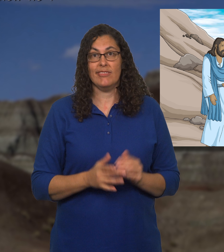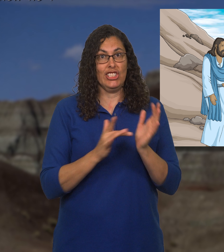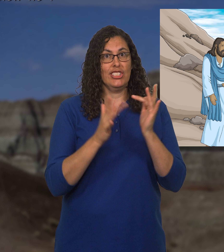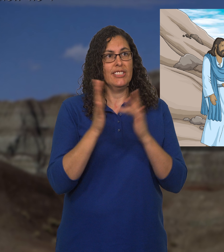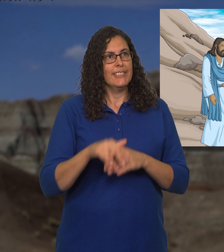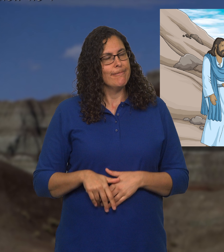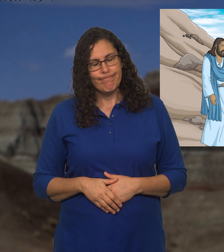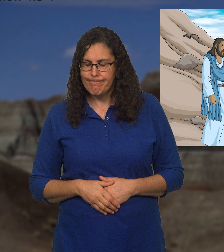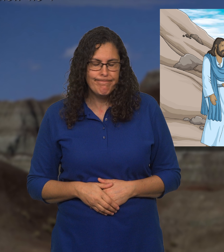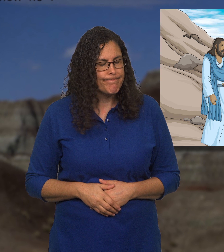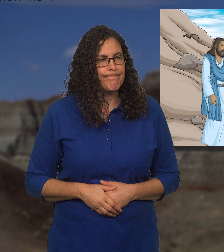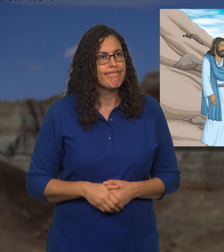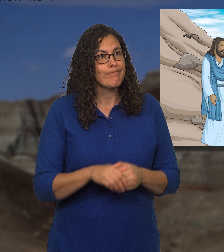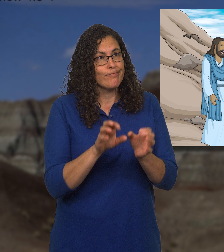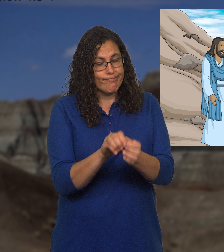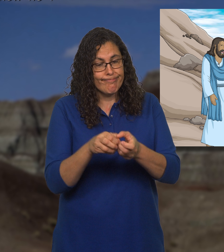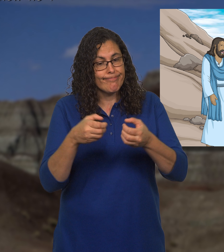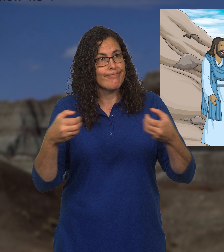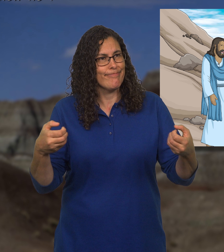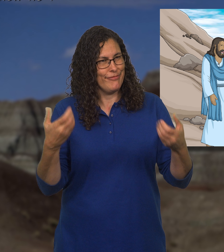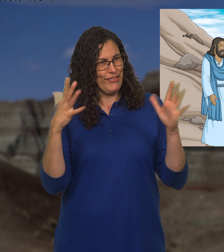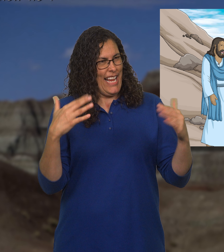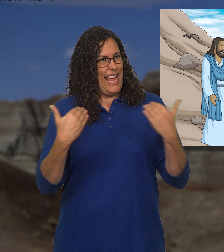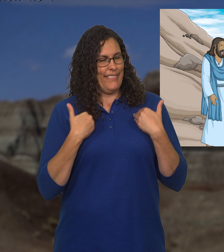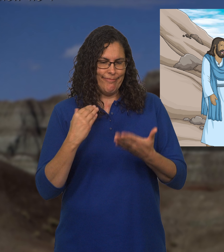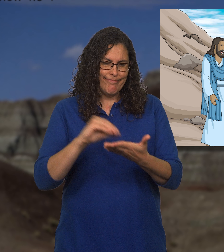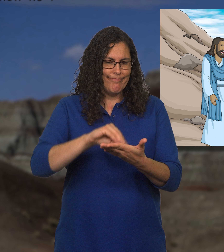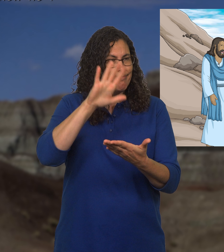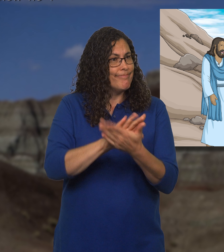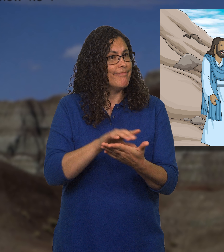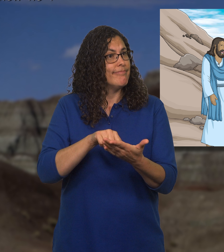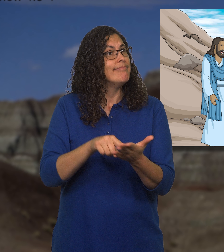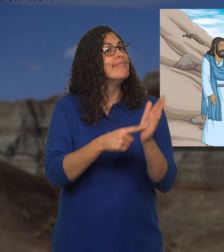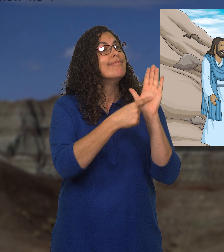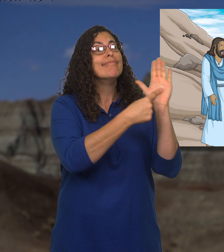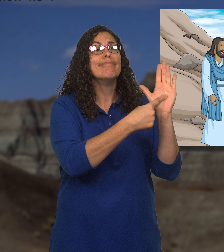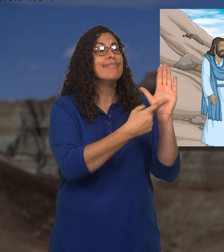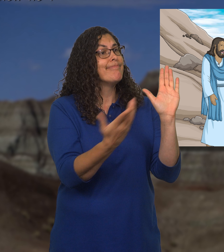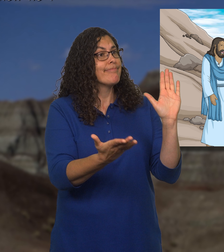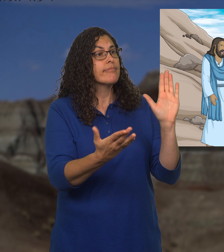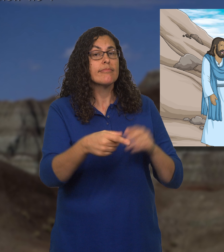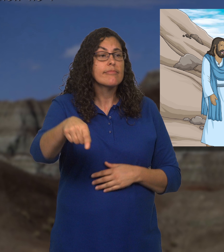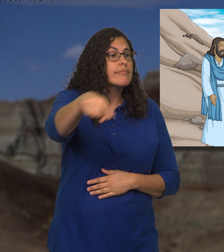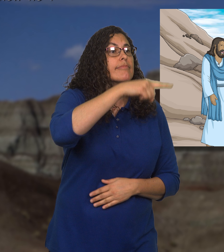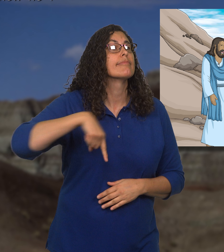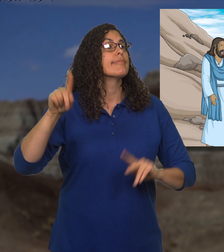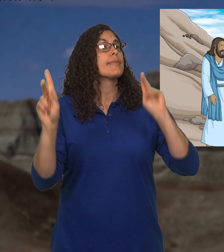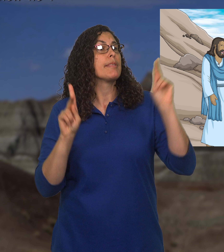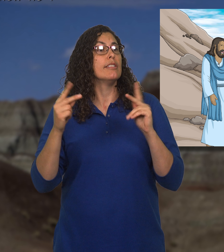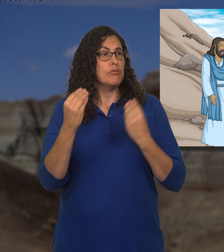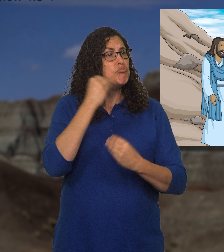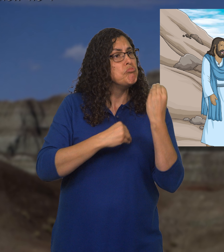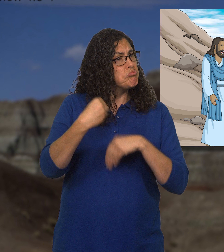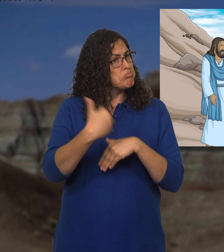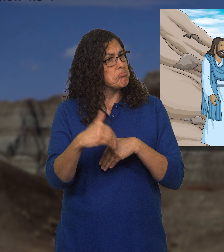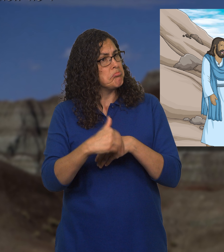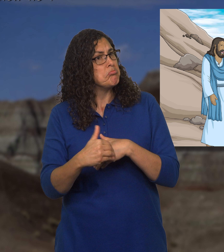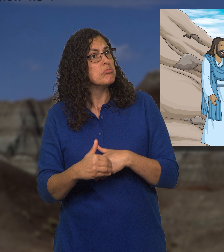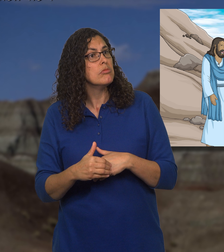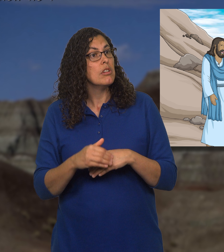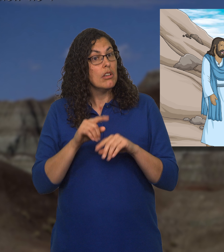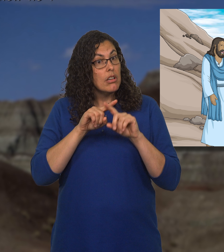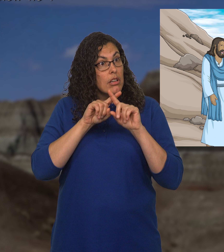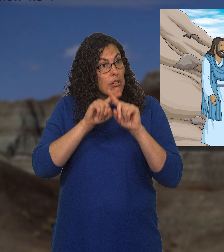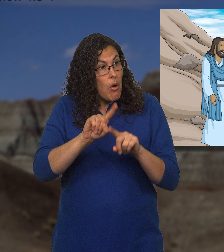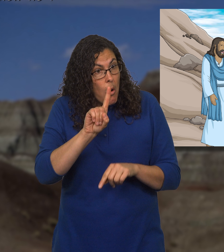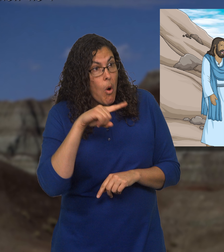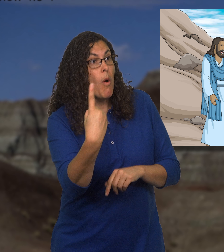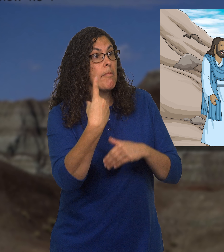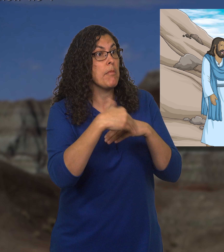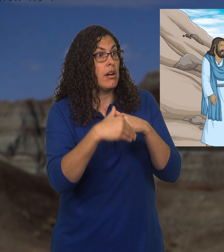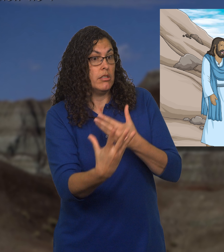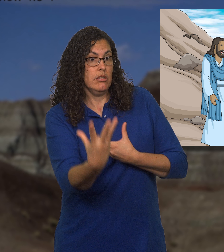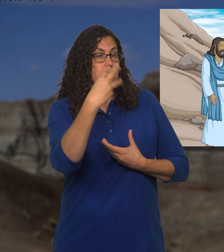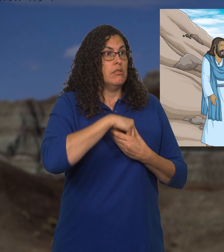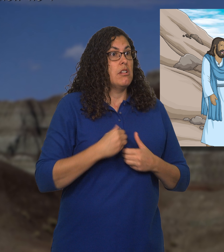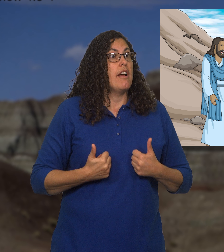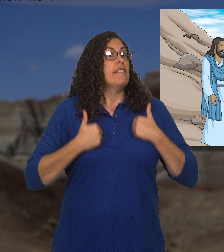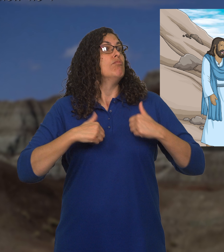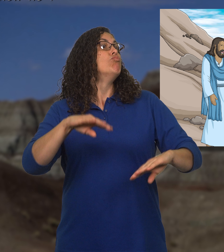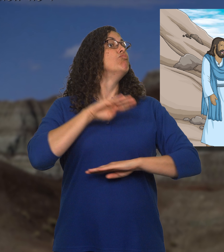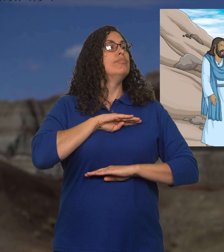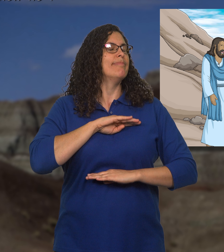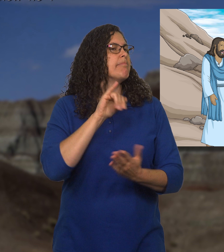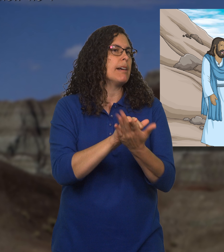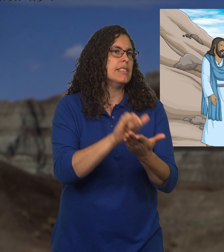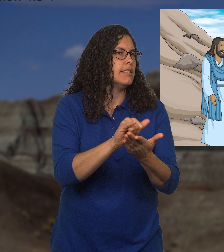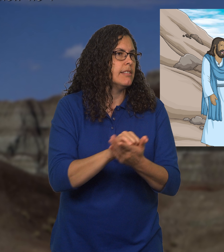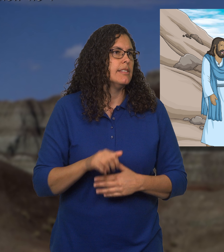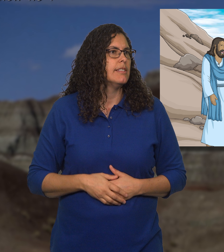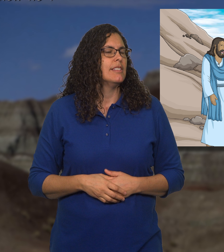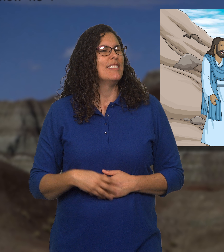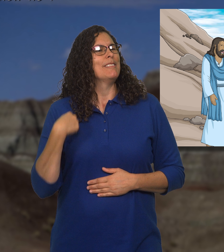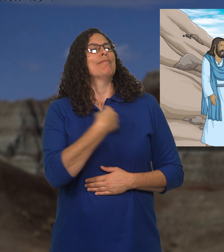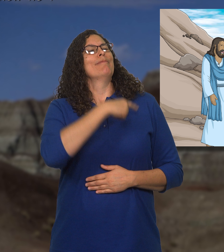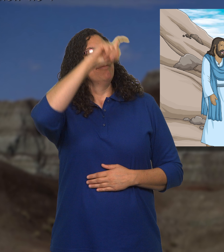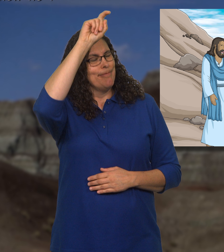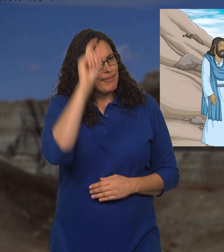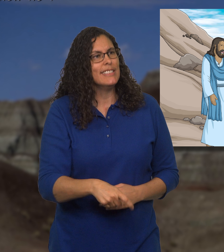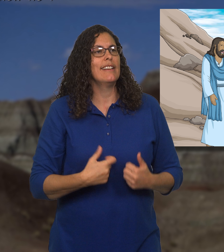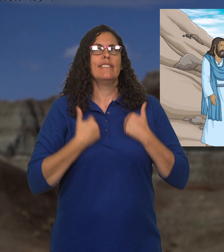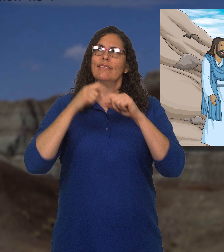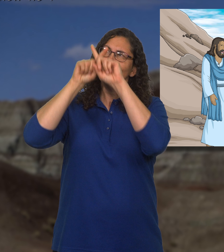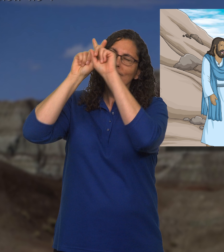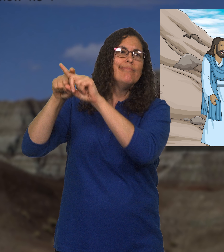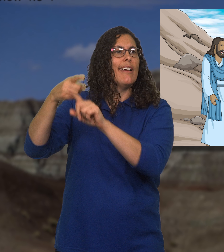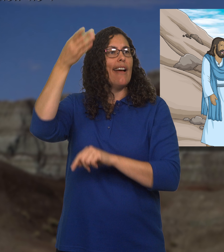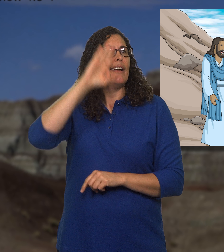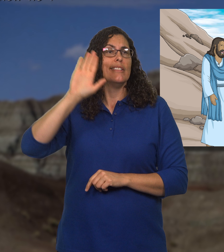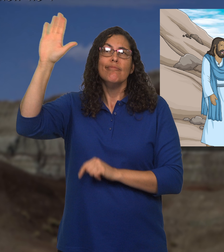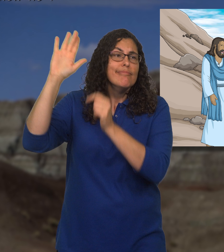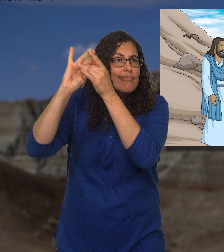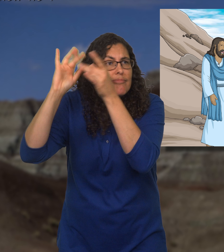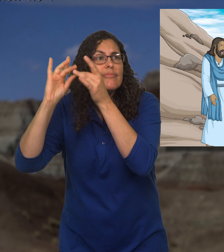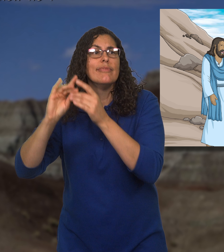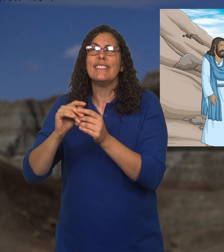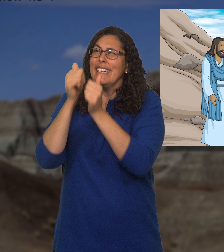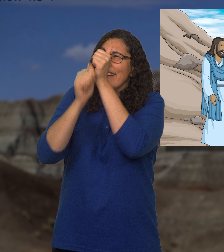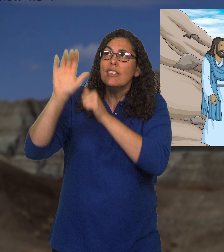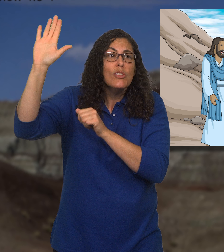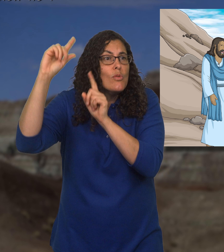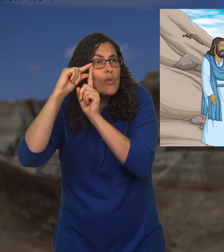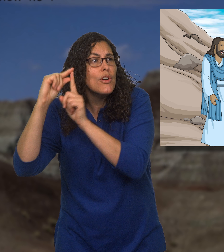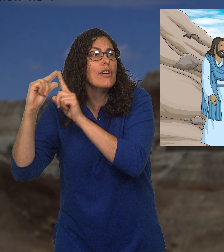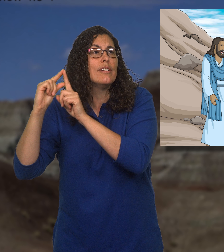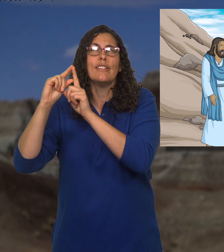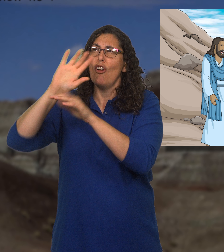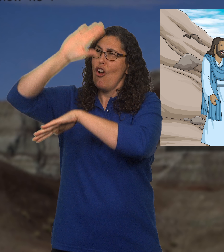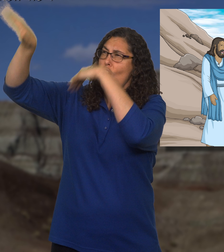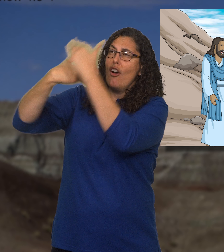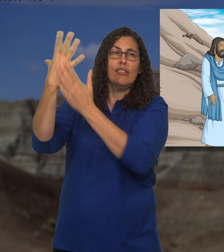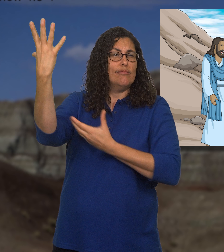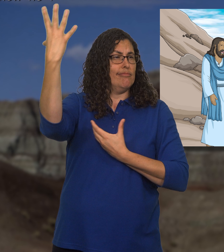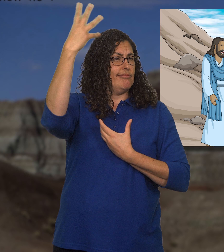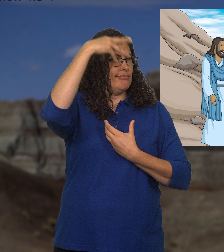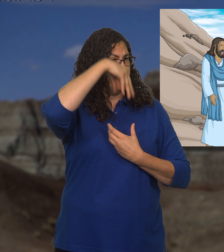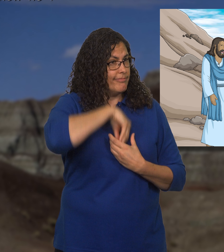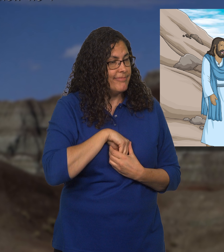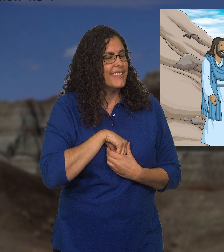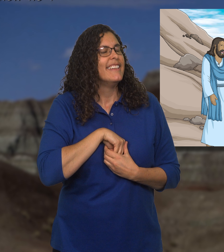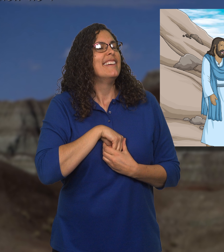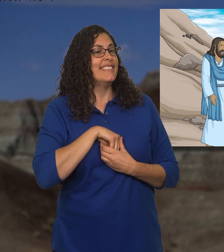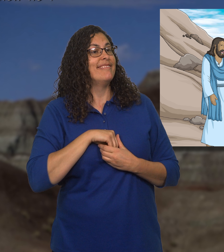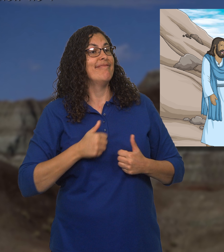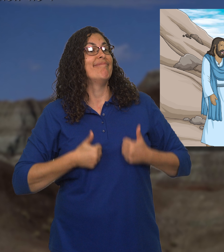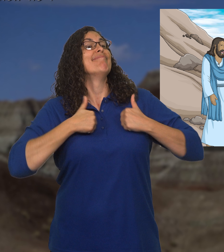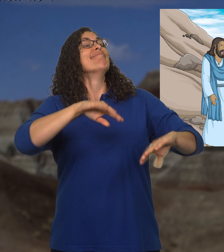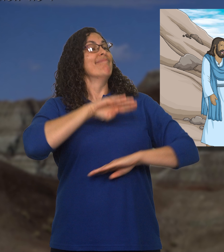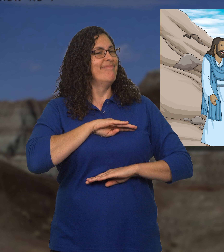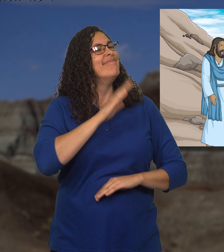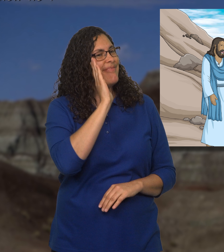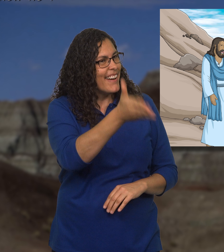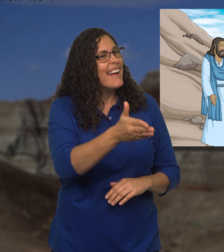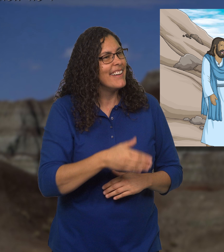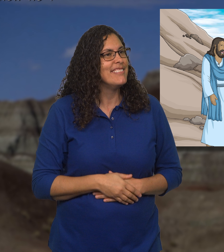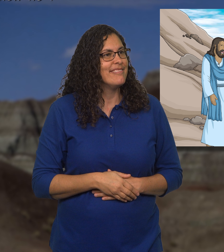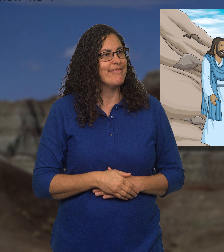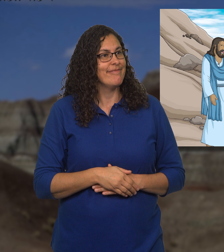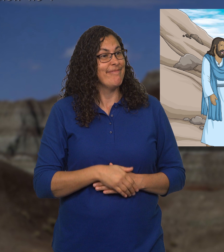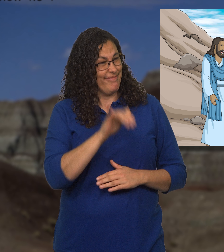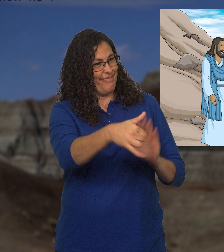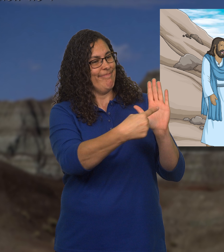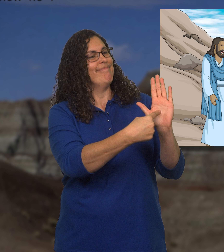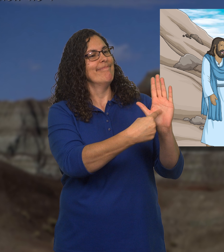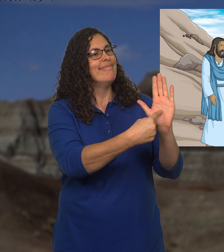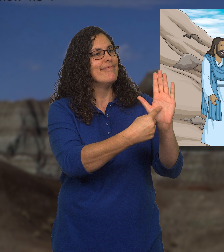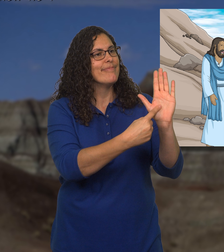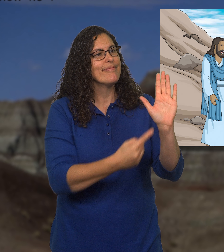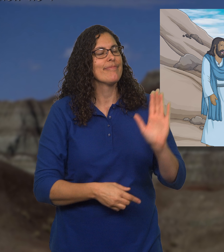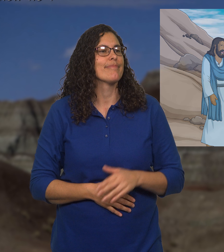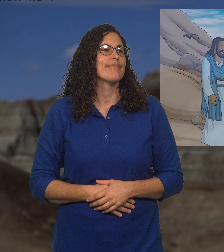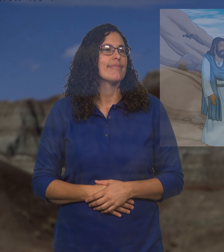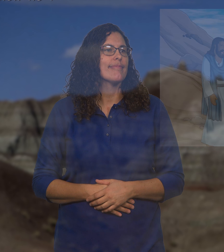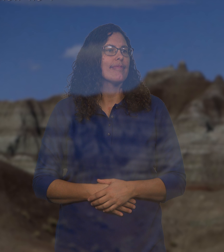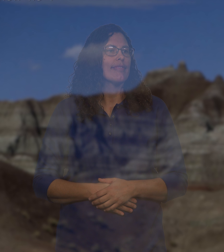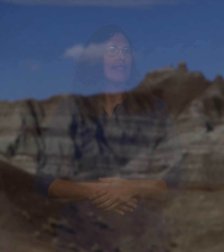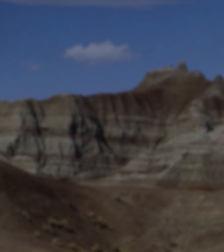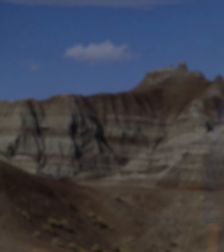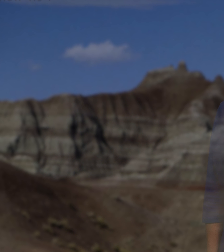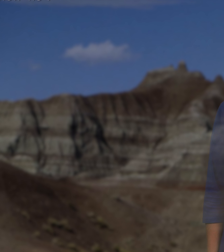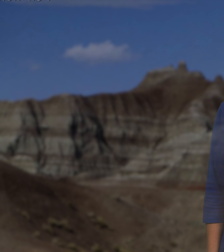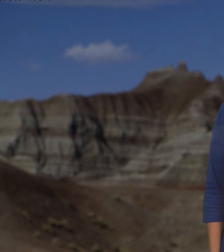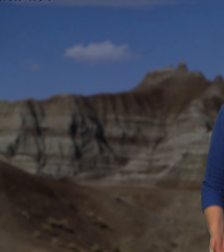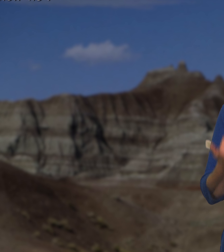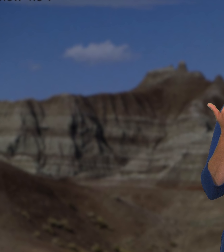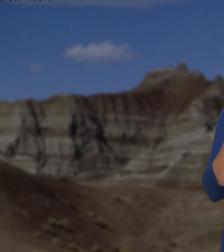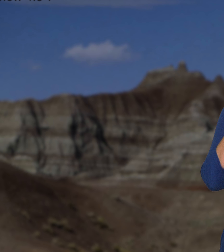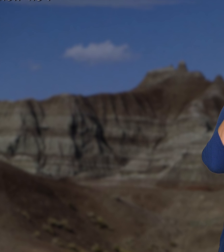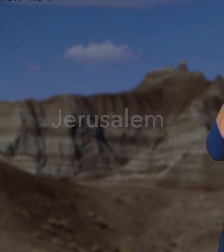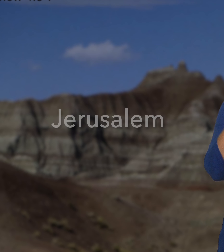But Jesus answered, “It is written: ‘Man shall not live on bread alone, but on every word that comes from the mouth of God.’”